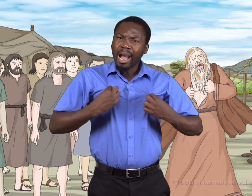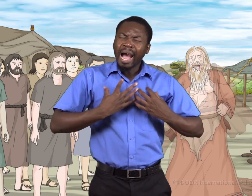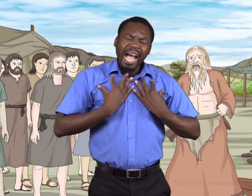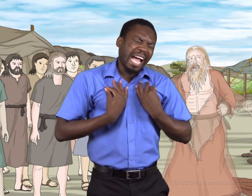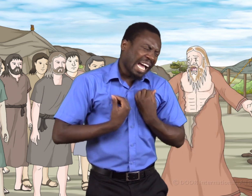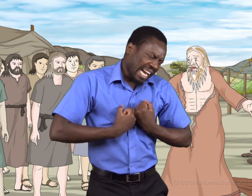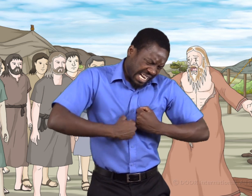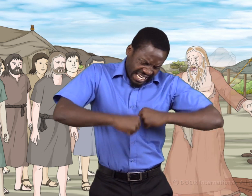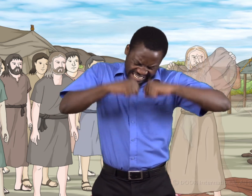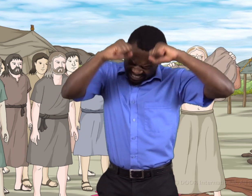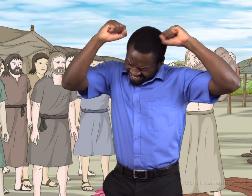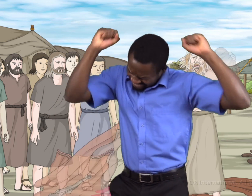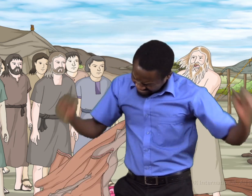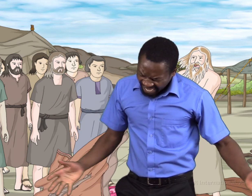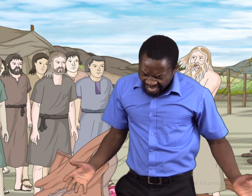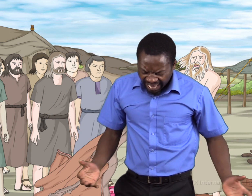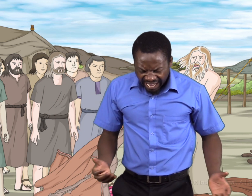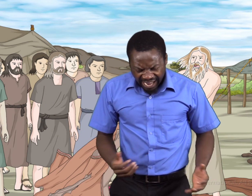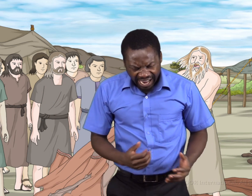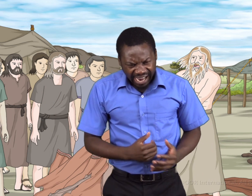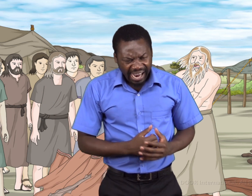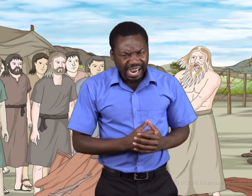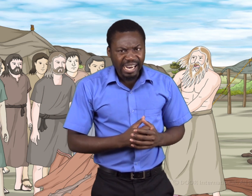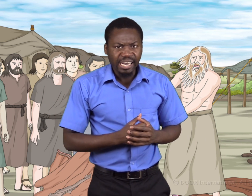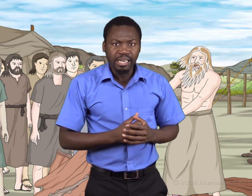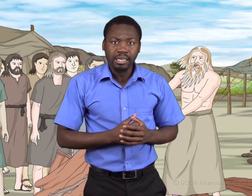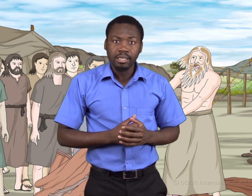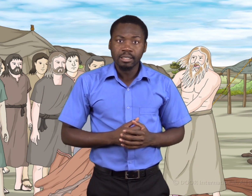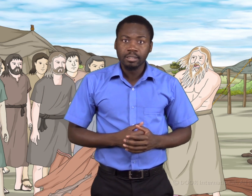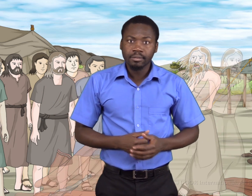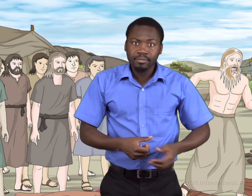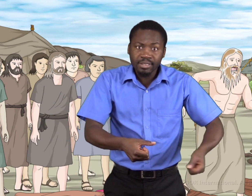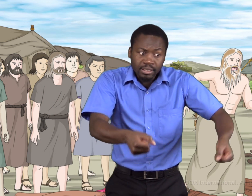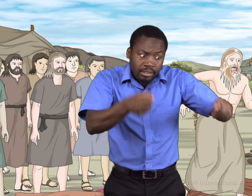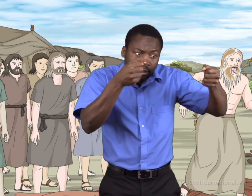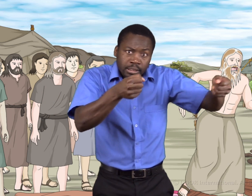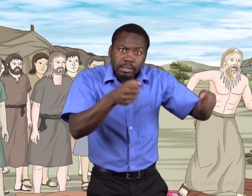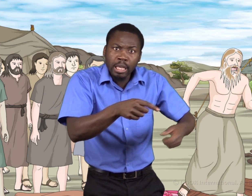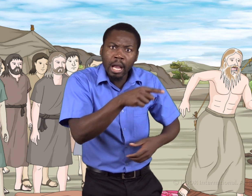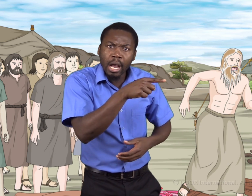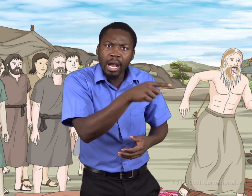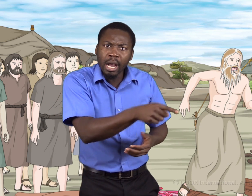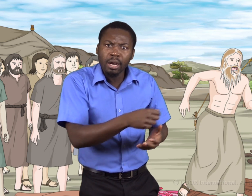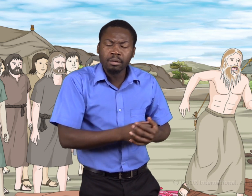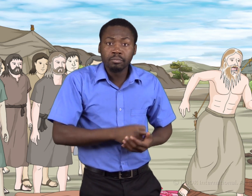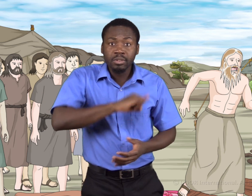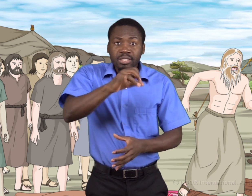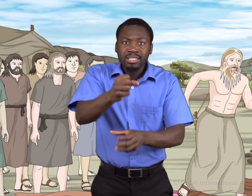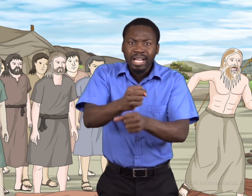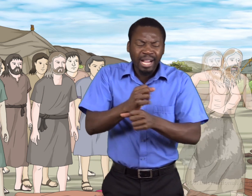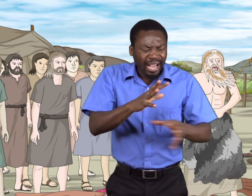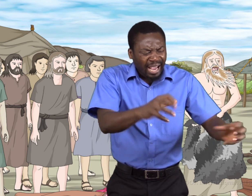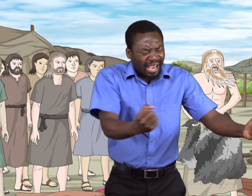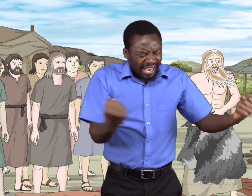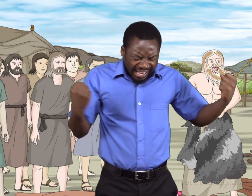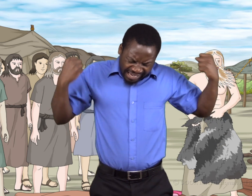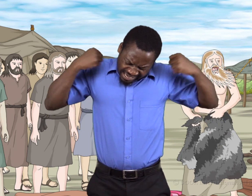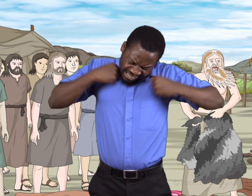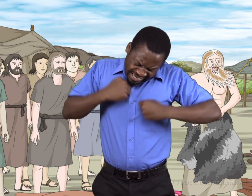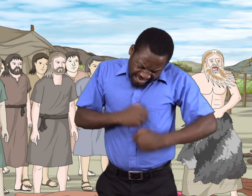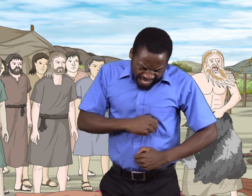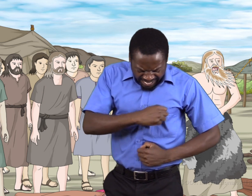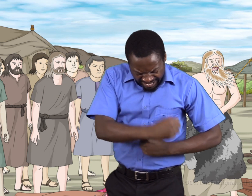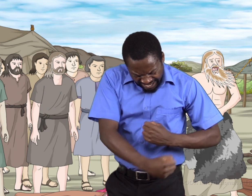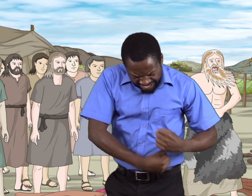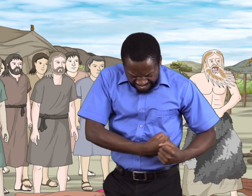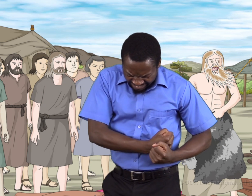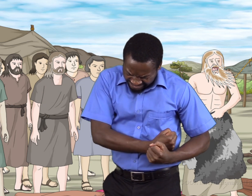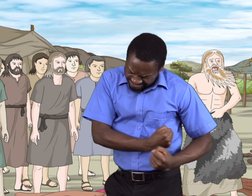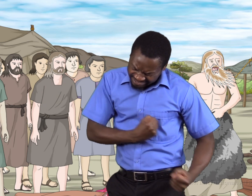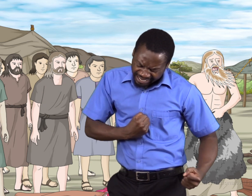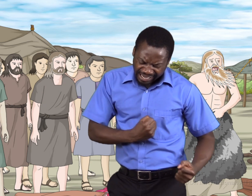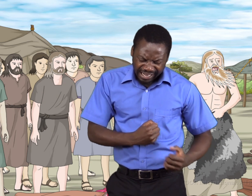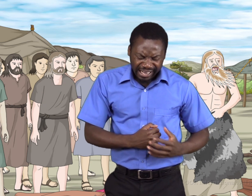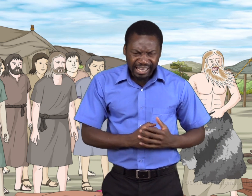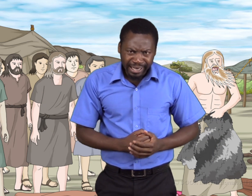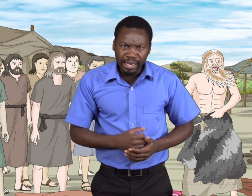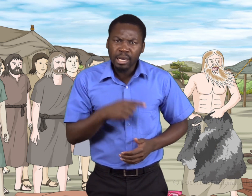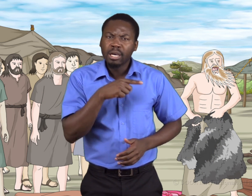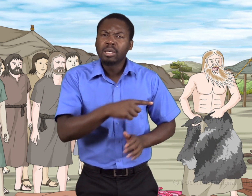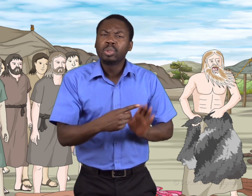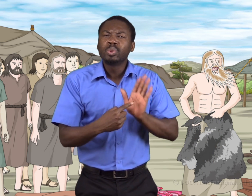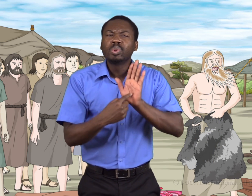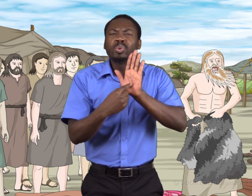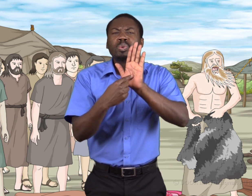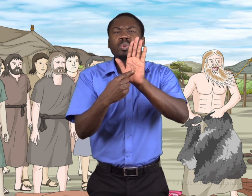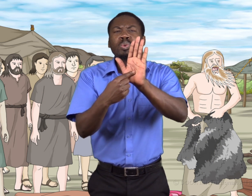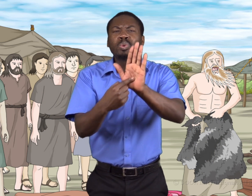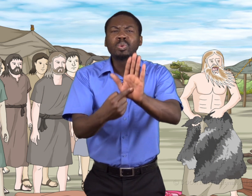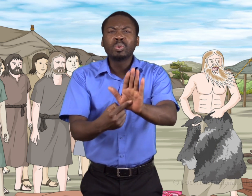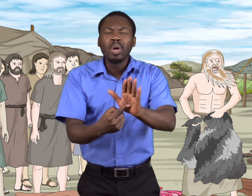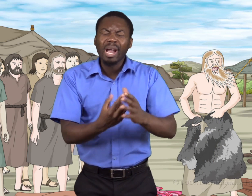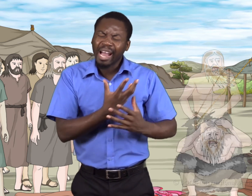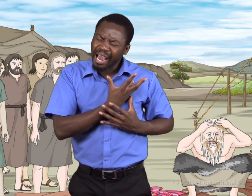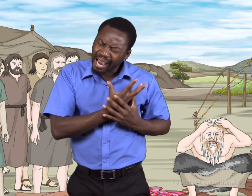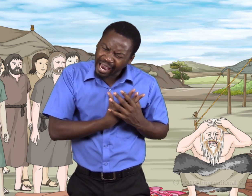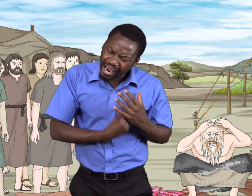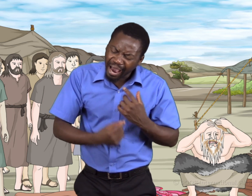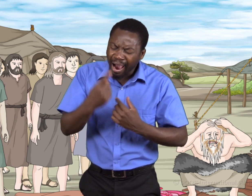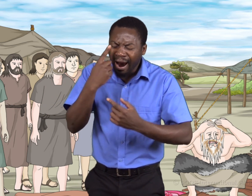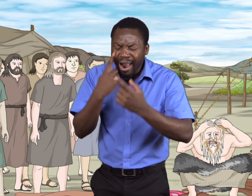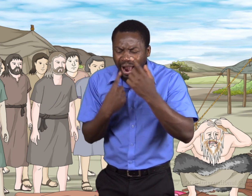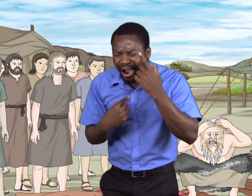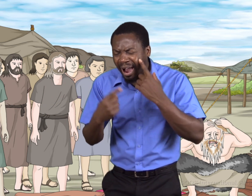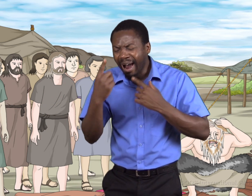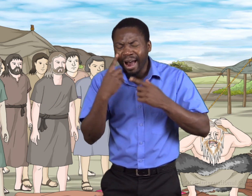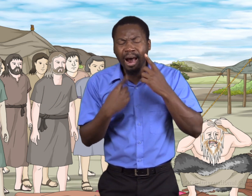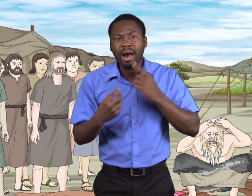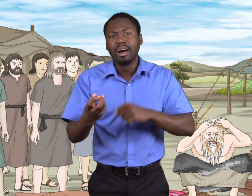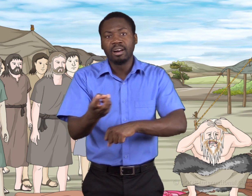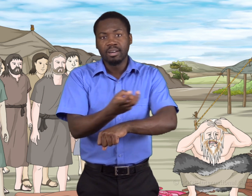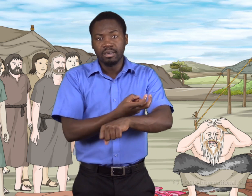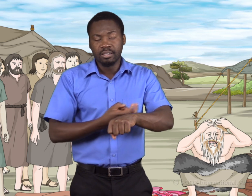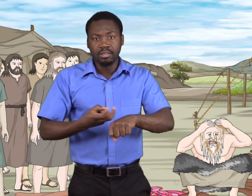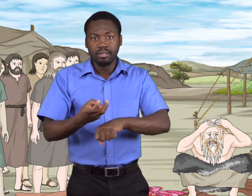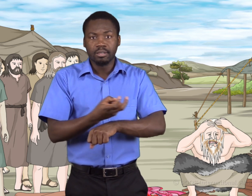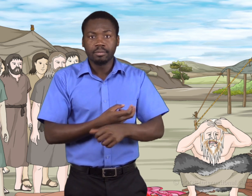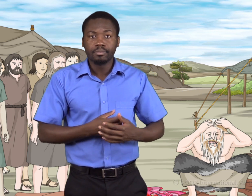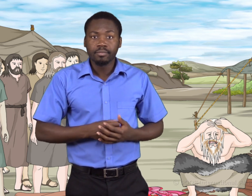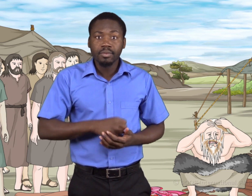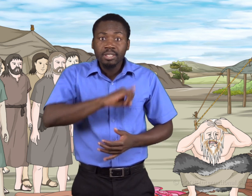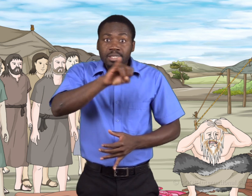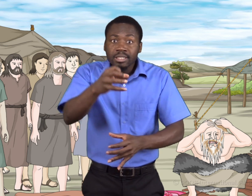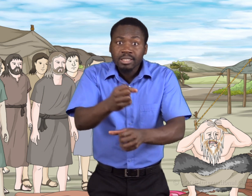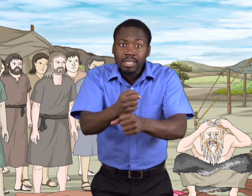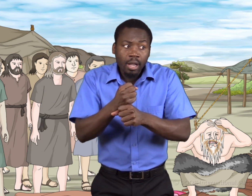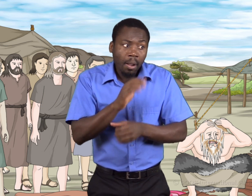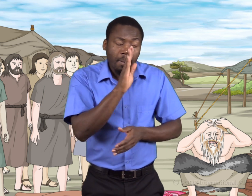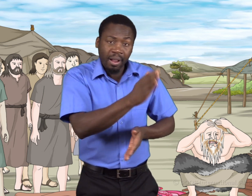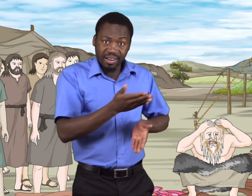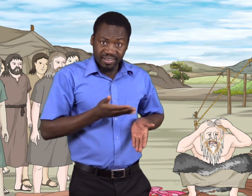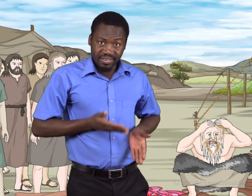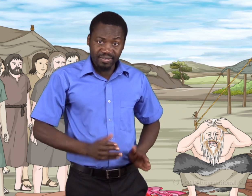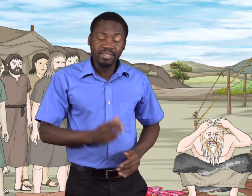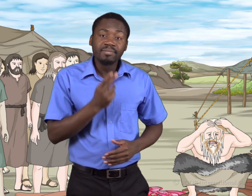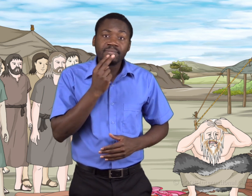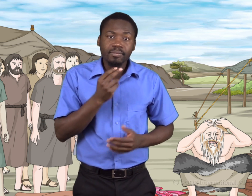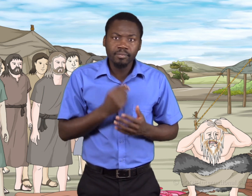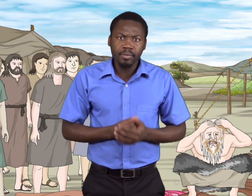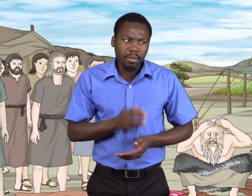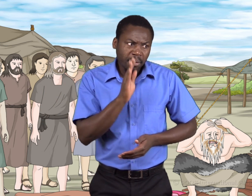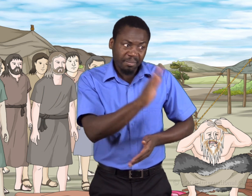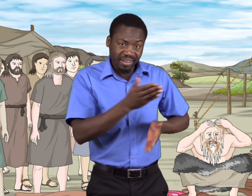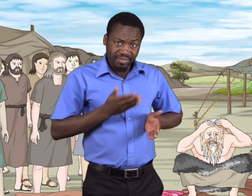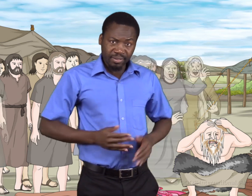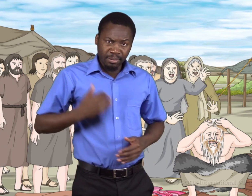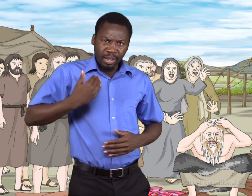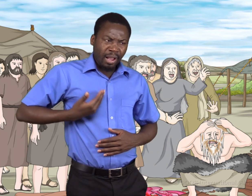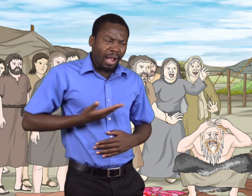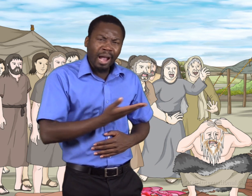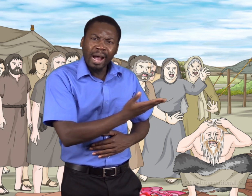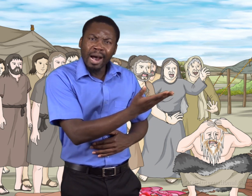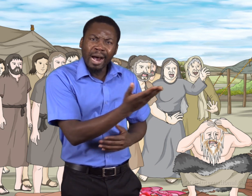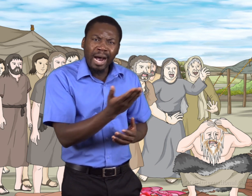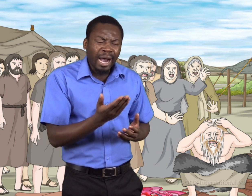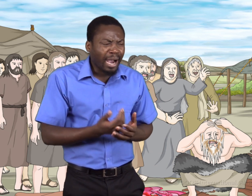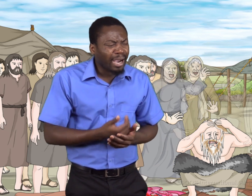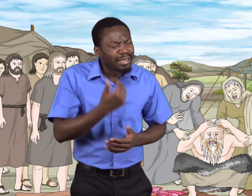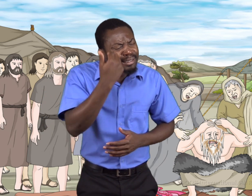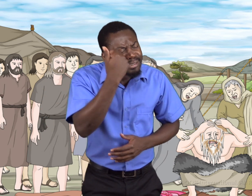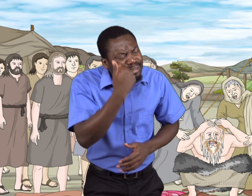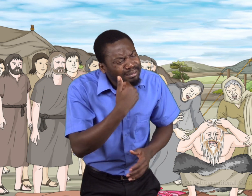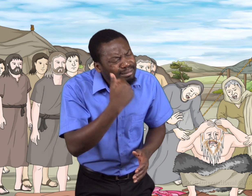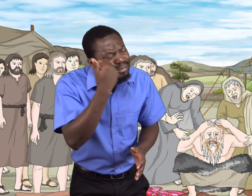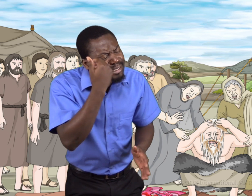Then Jacob tore his clothes, put sackcloth around his waist, and mourned for his son many days.